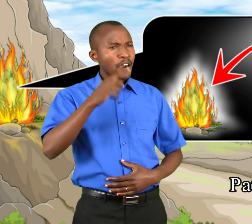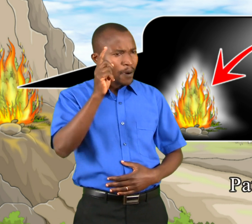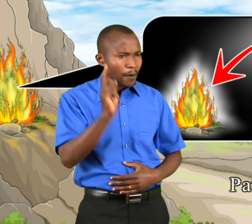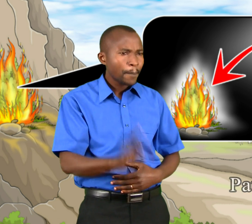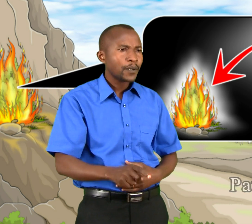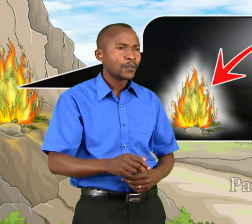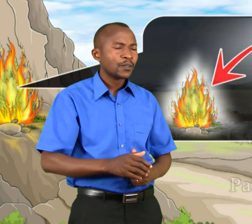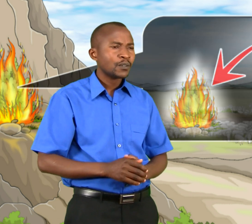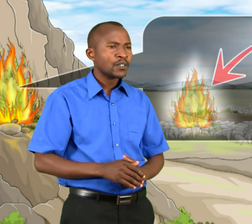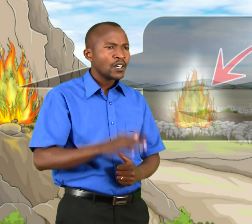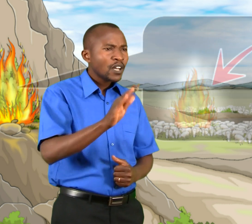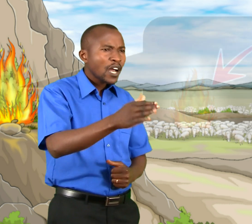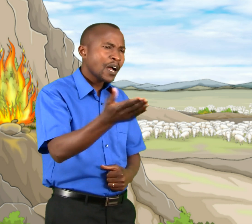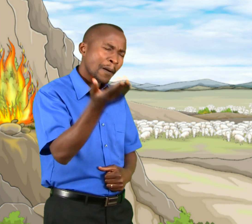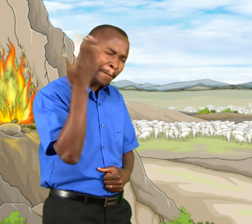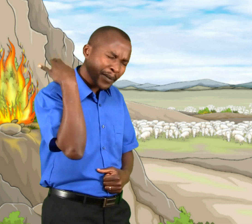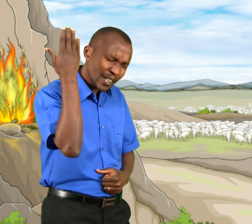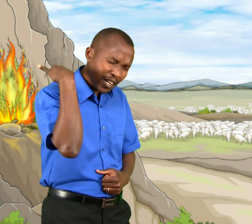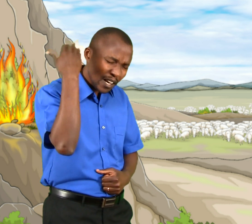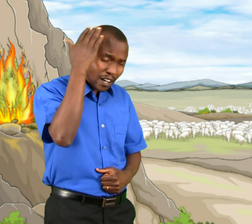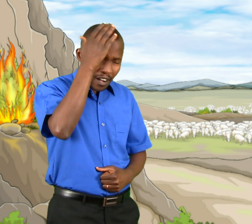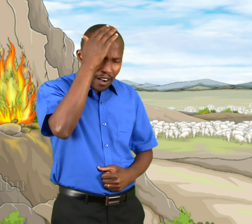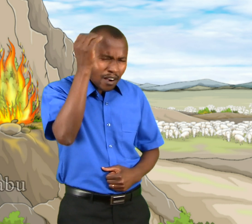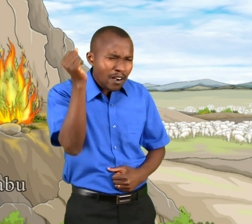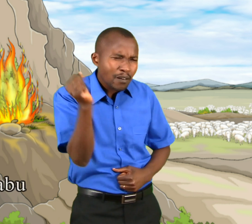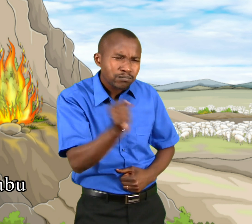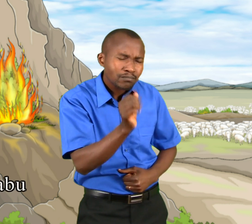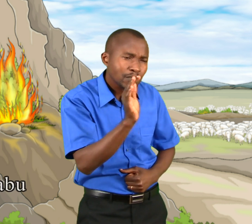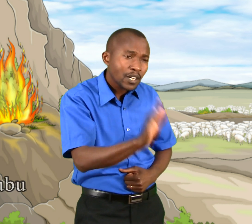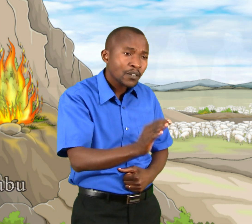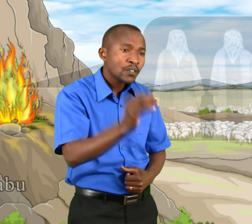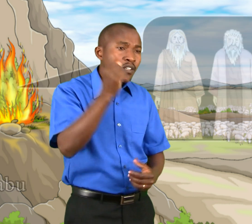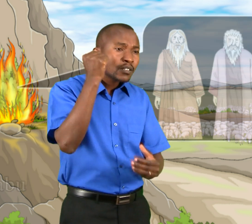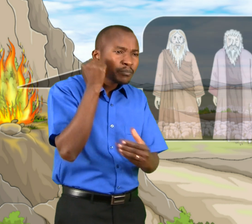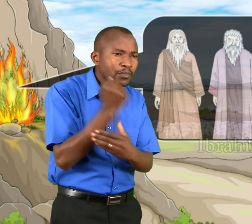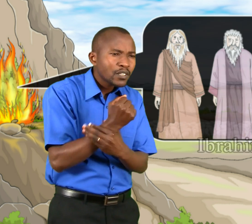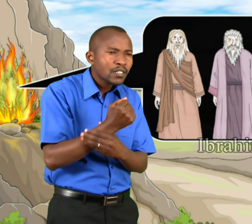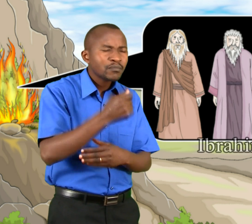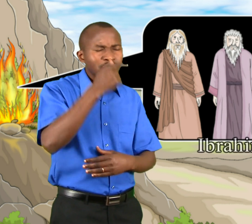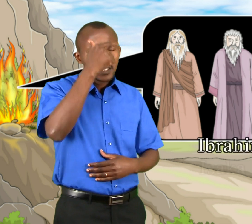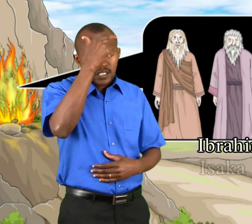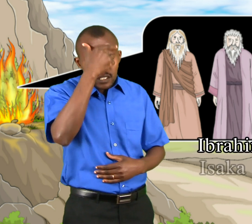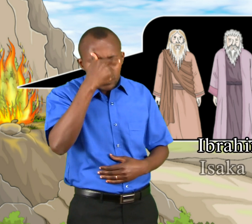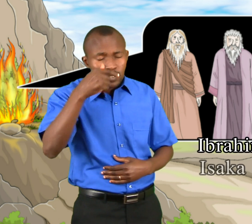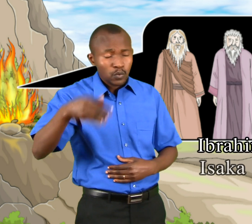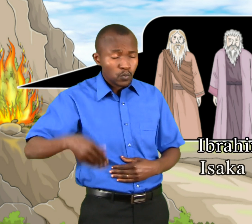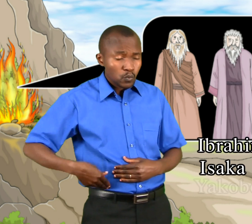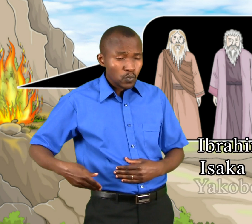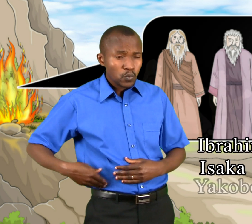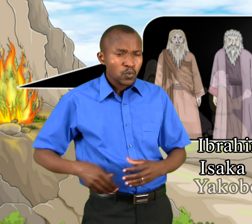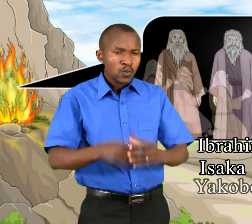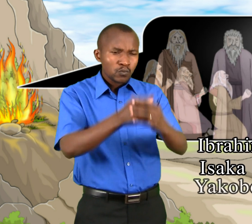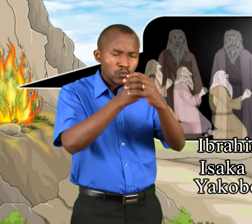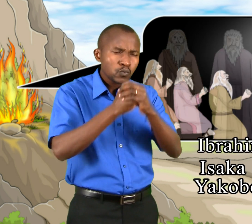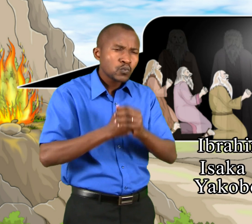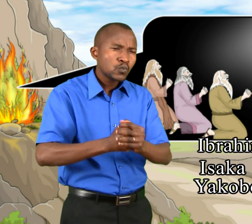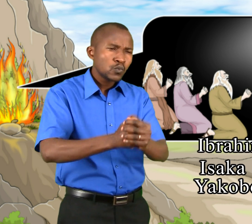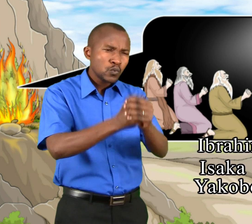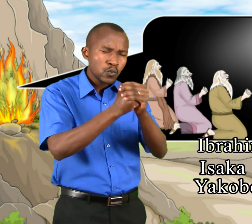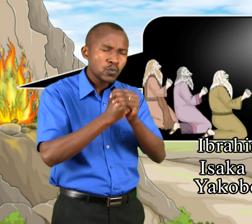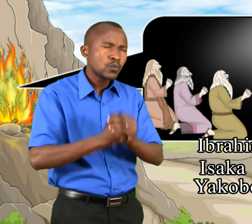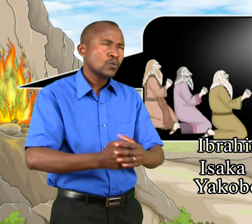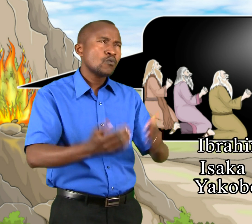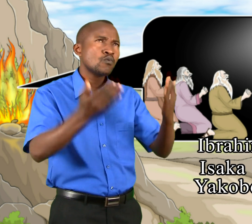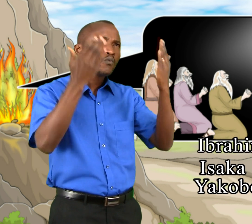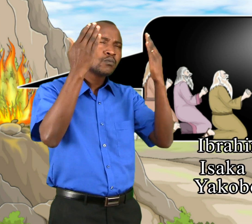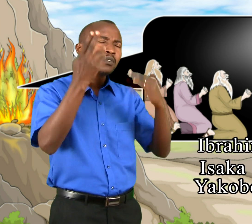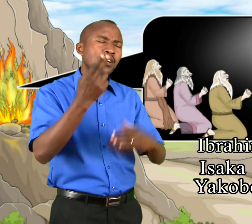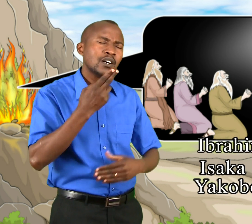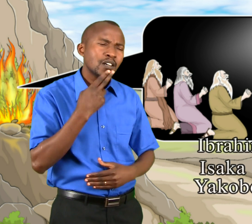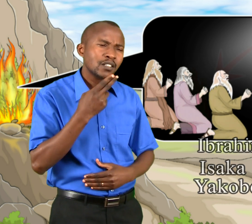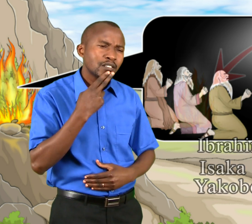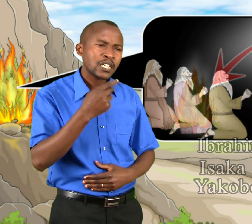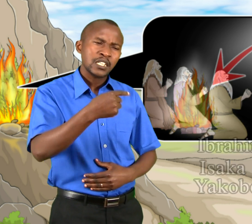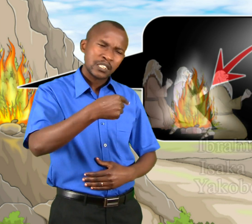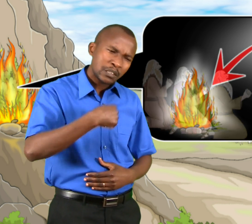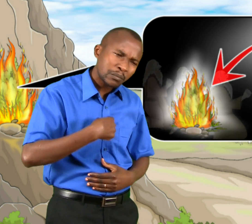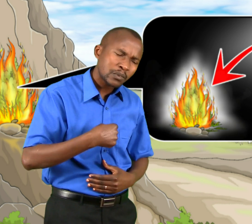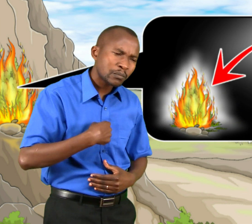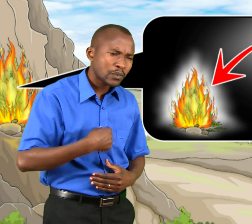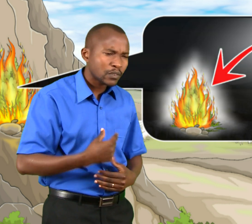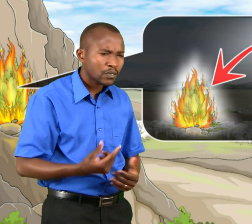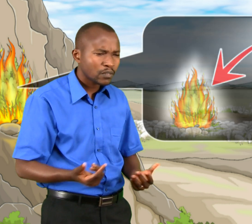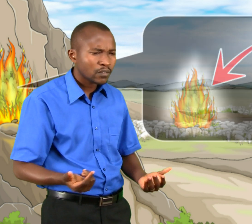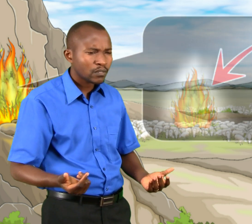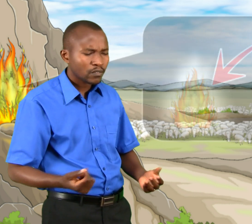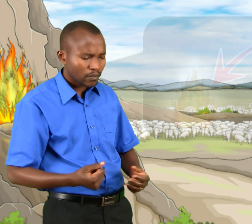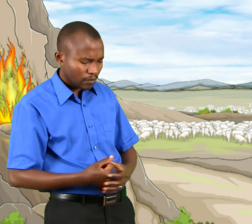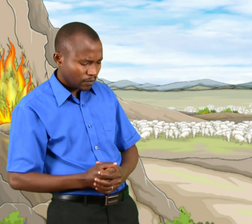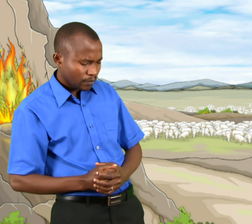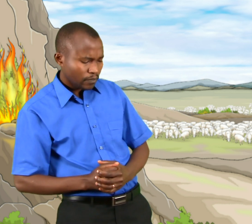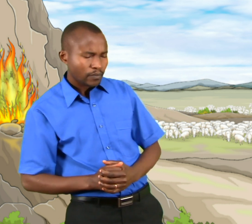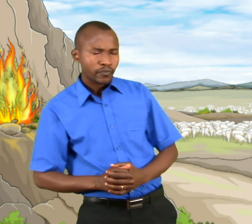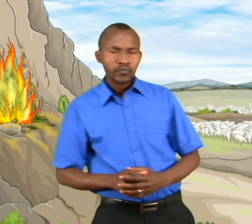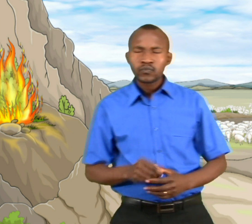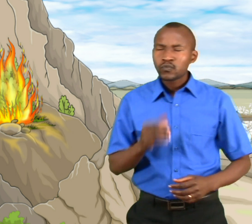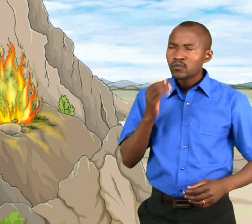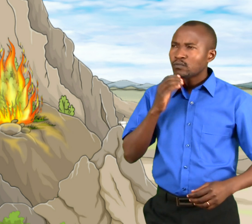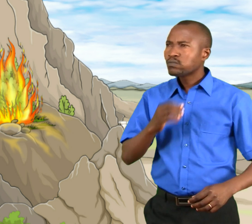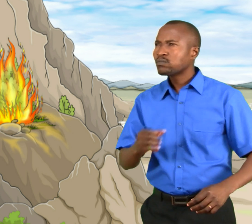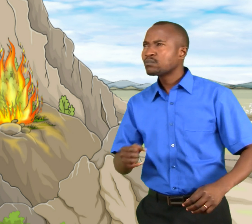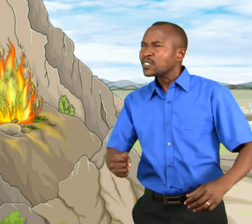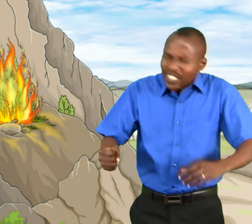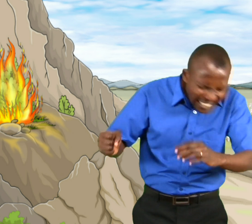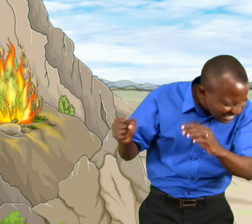Then He said, “I am the God of your father, the God of Abraham, the God of Isaac, and the God of Jacob.”